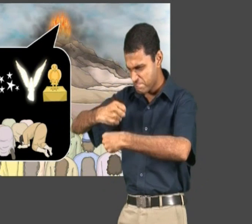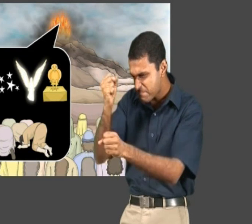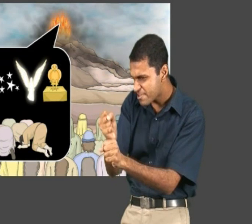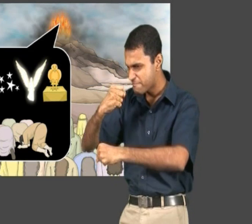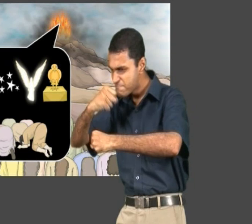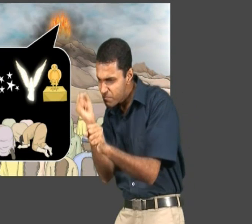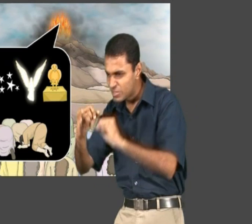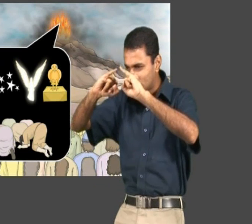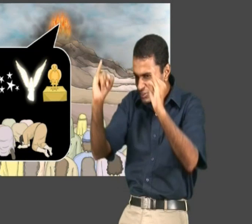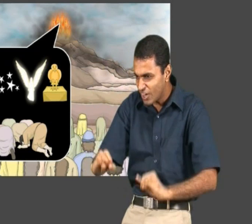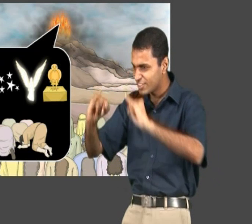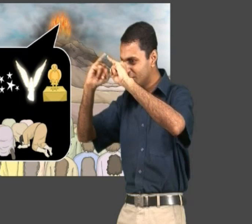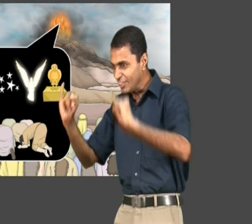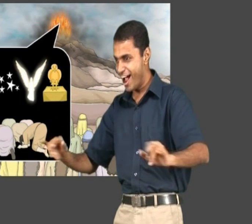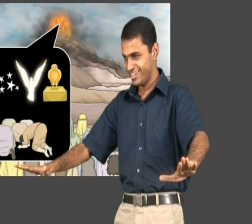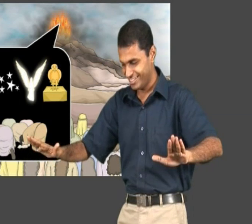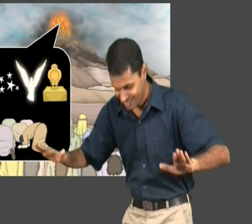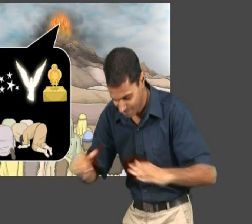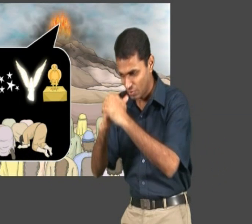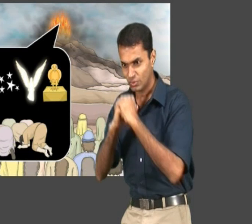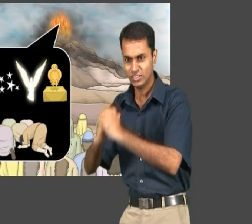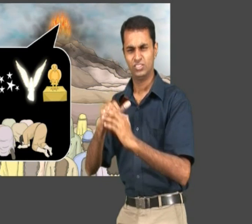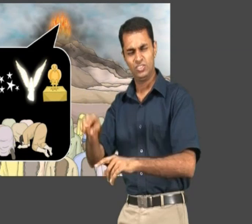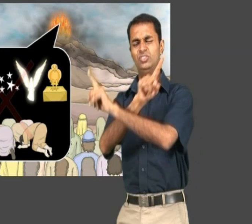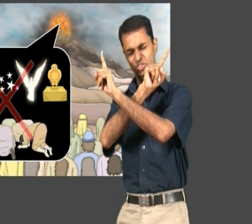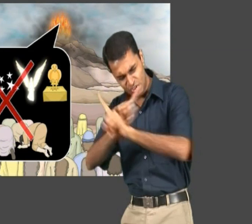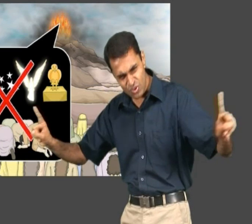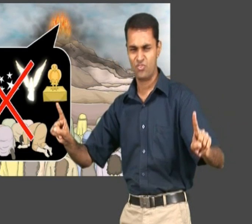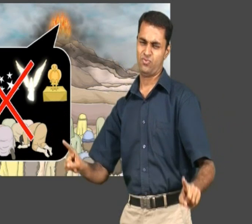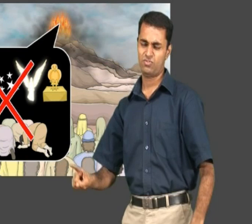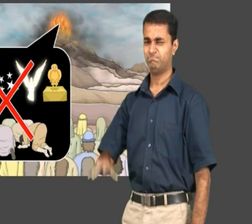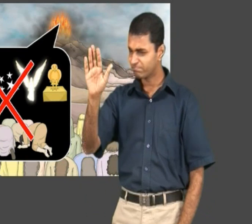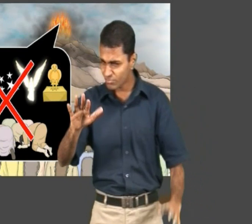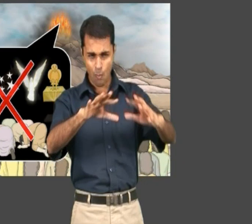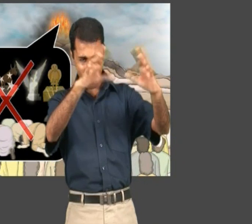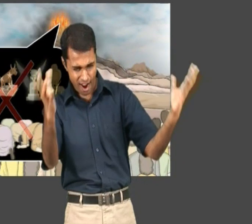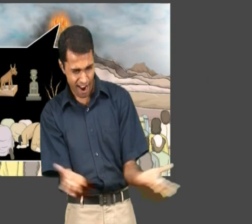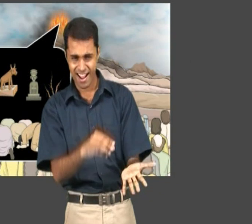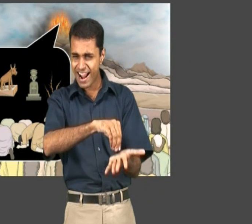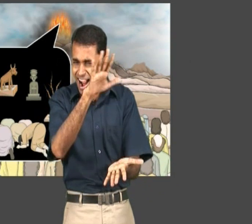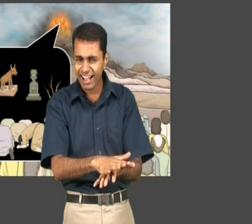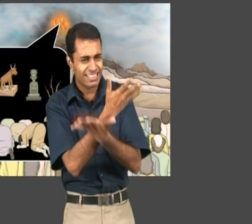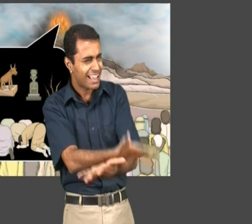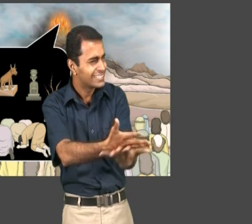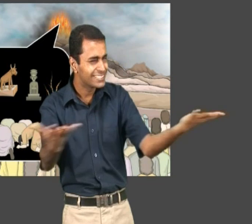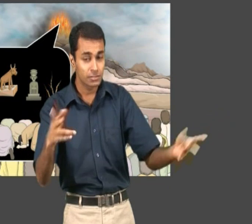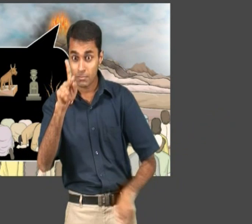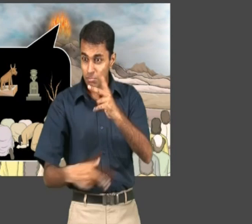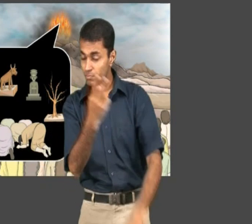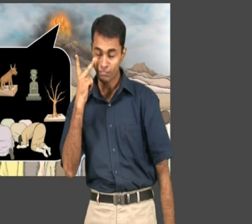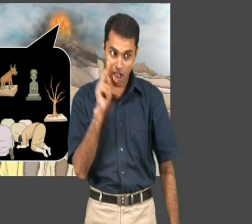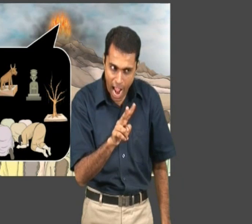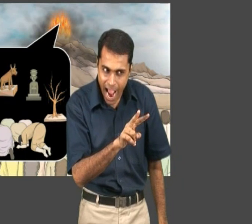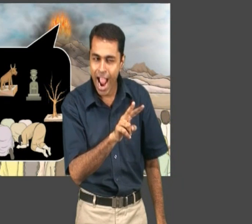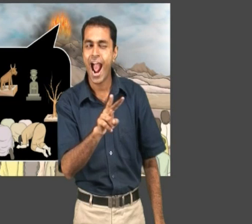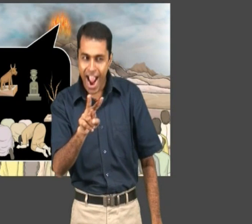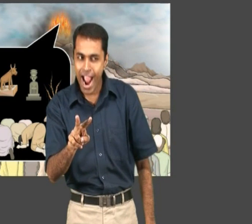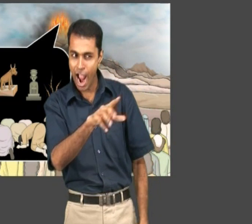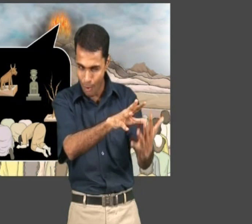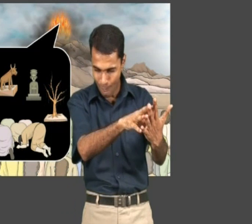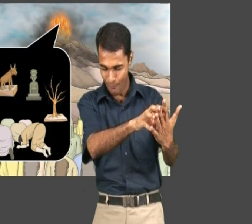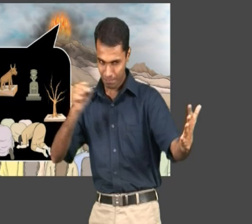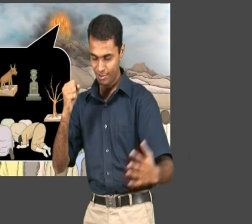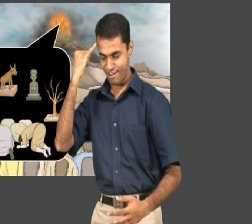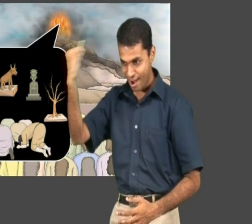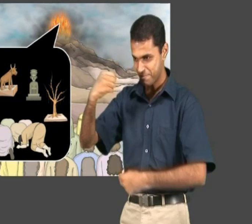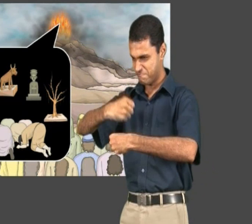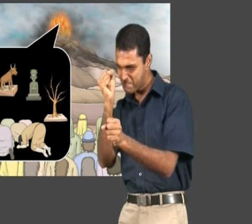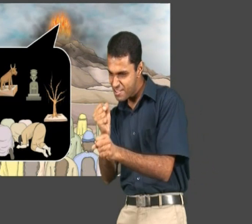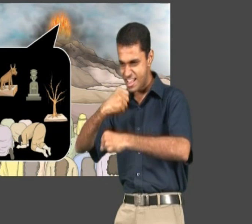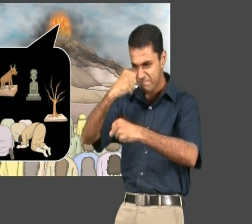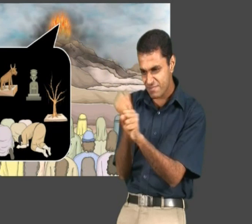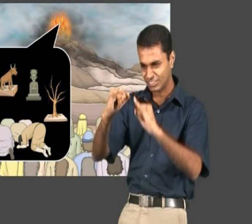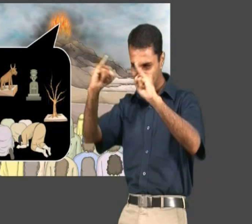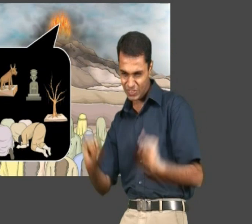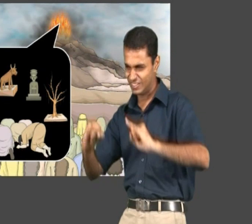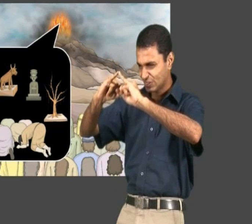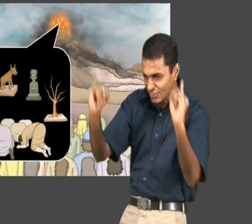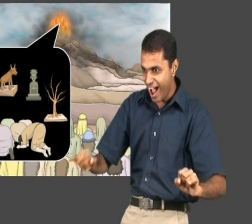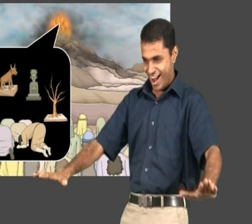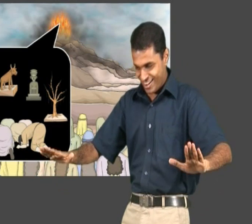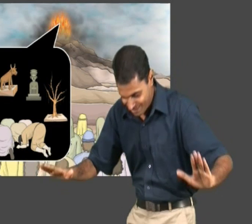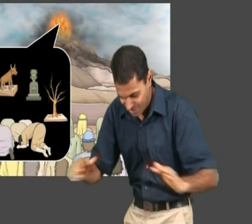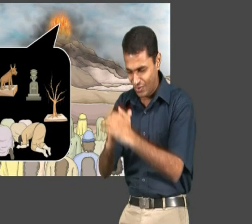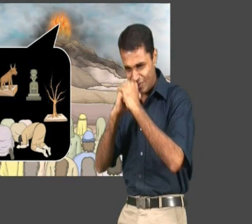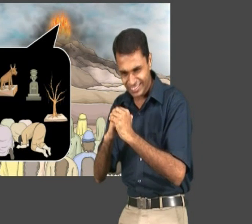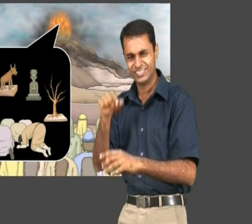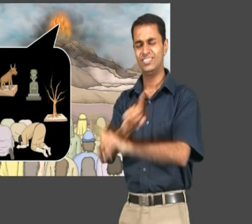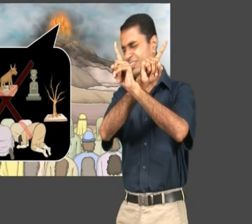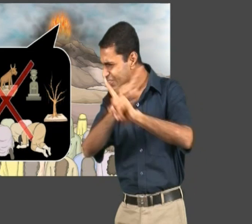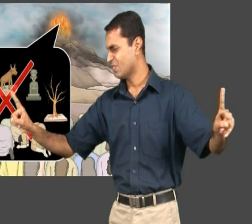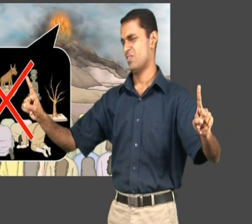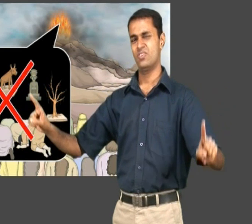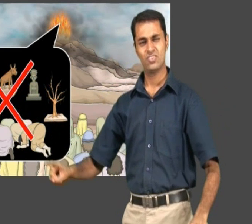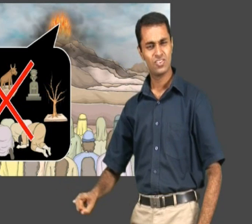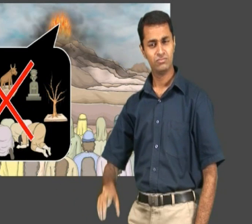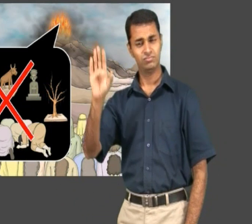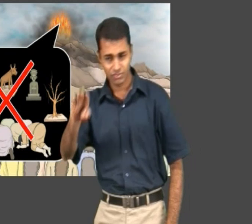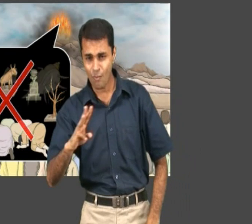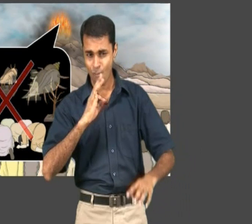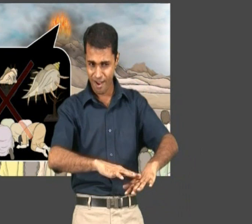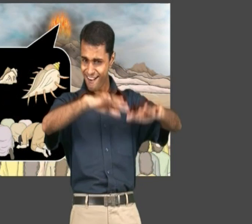You shall not bow down to them or worship them;